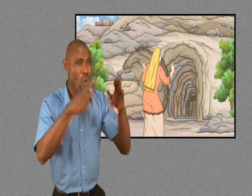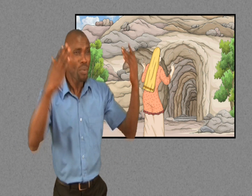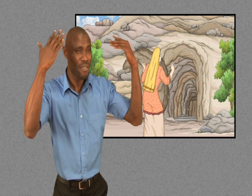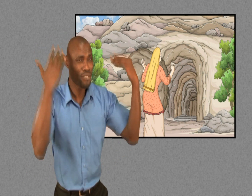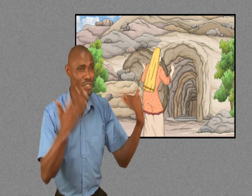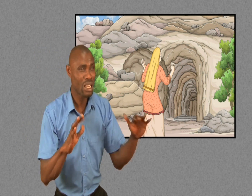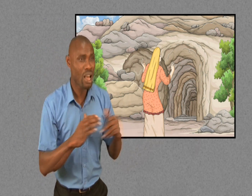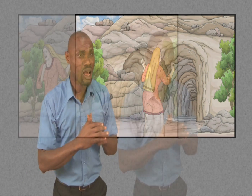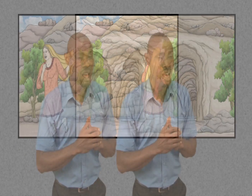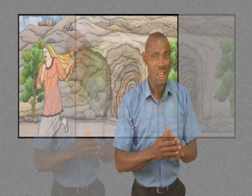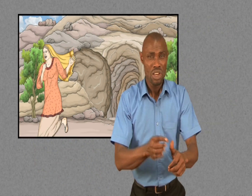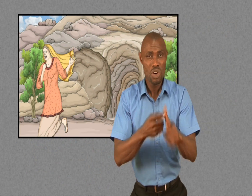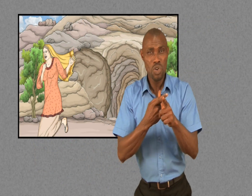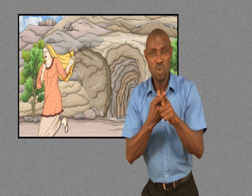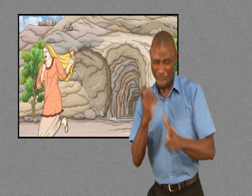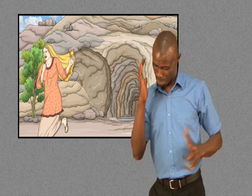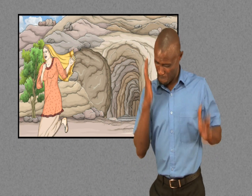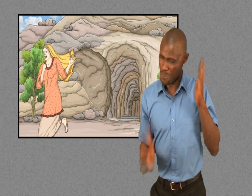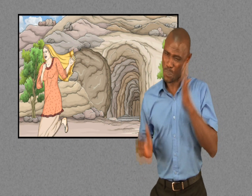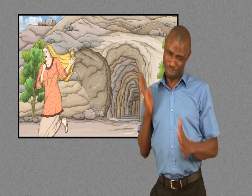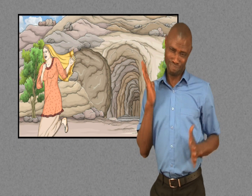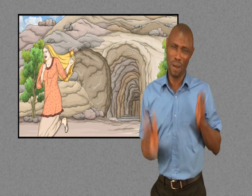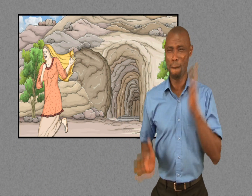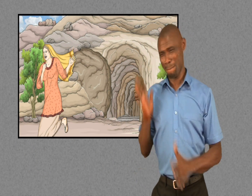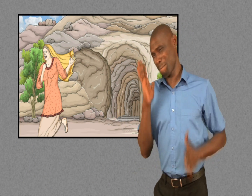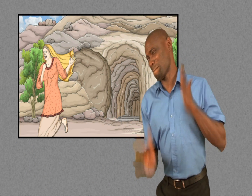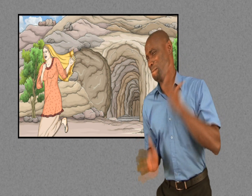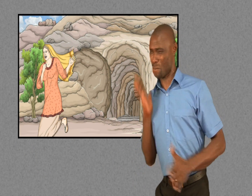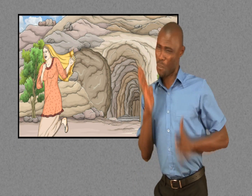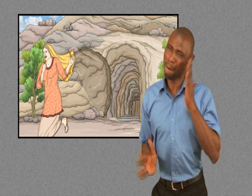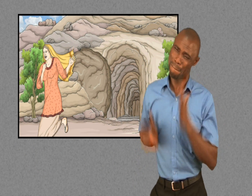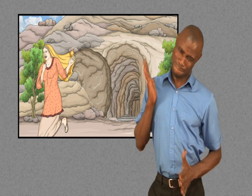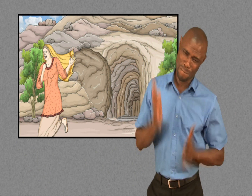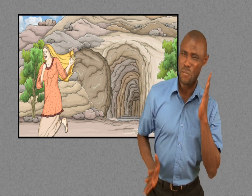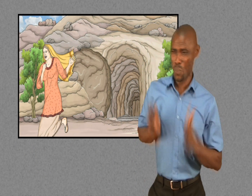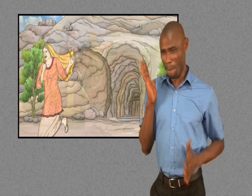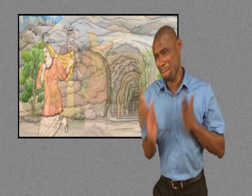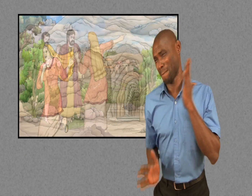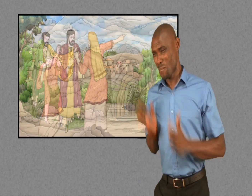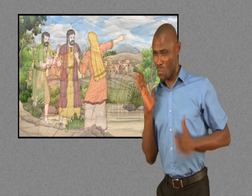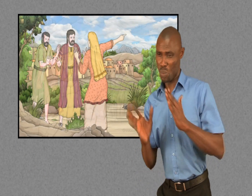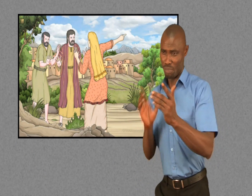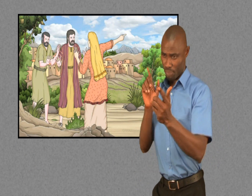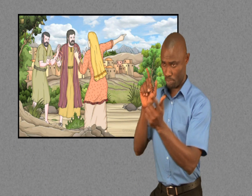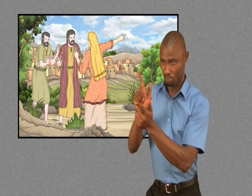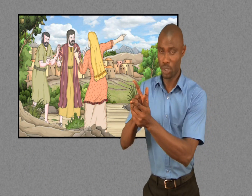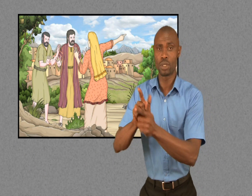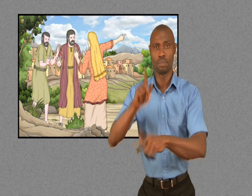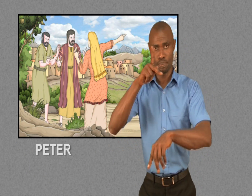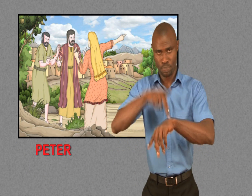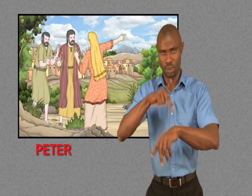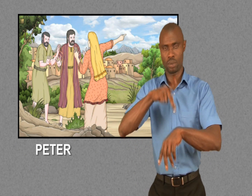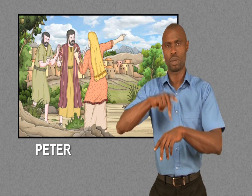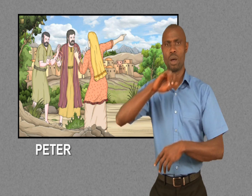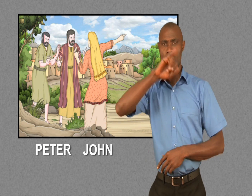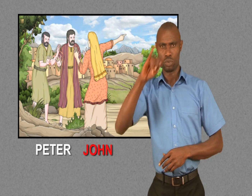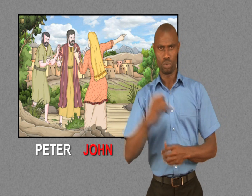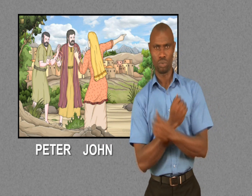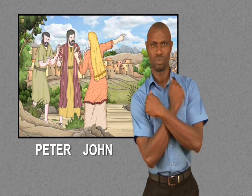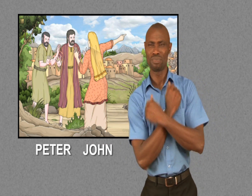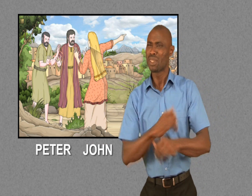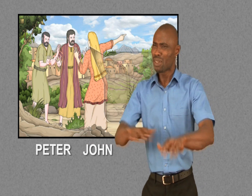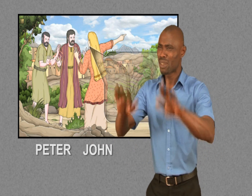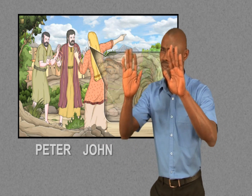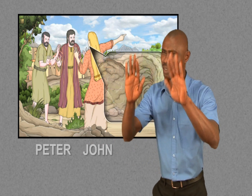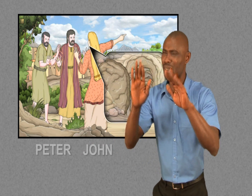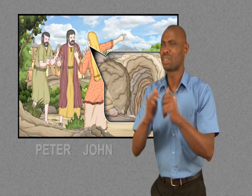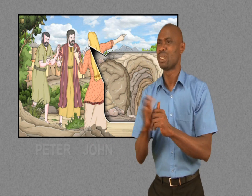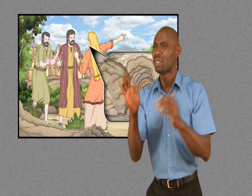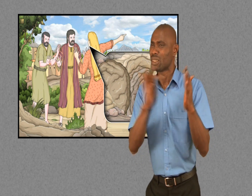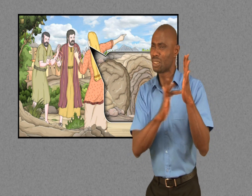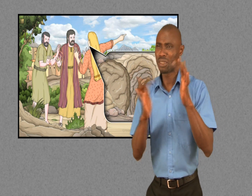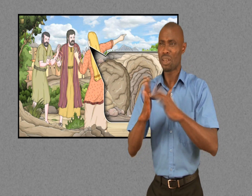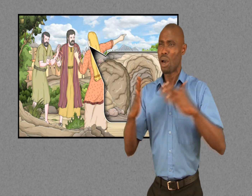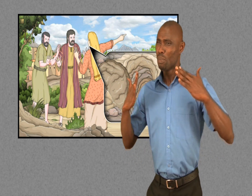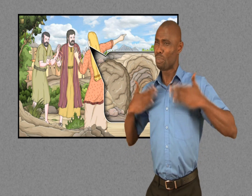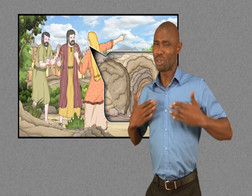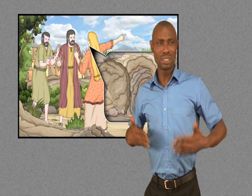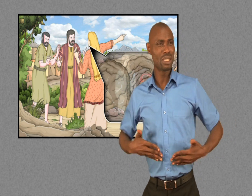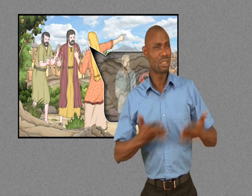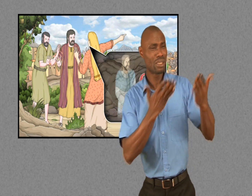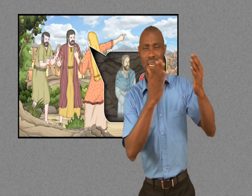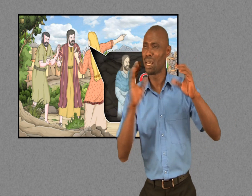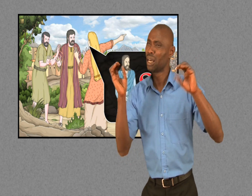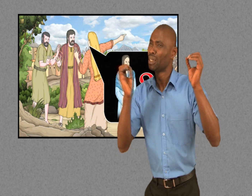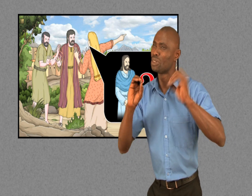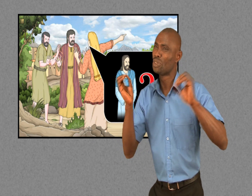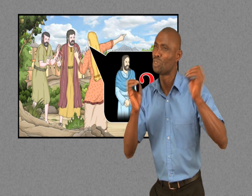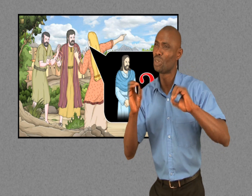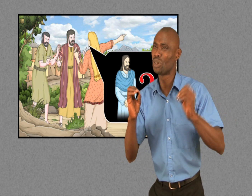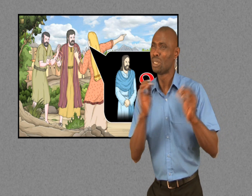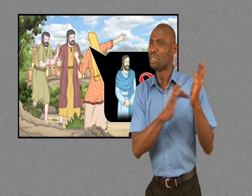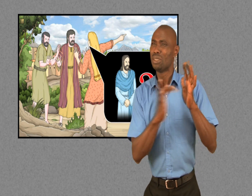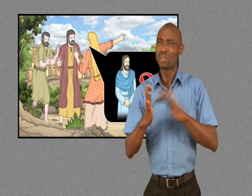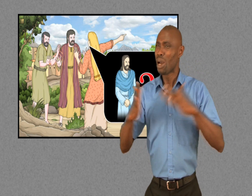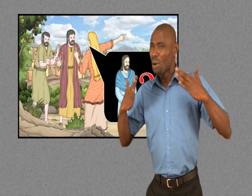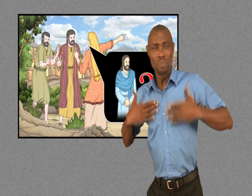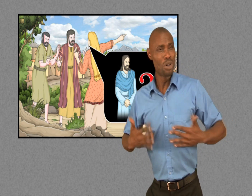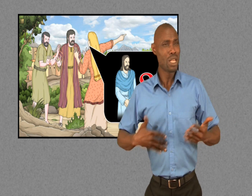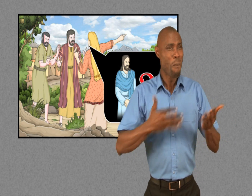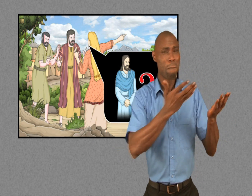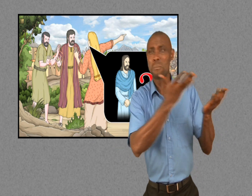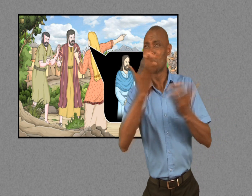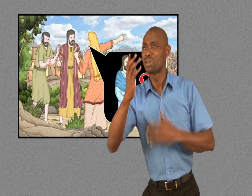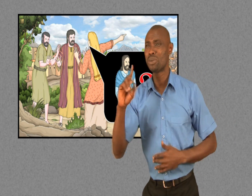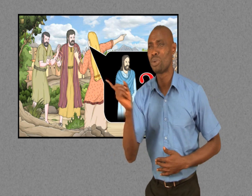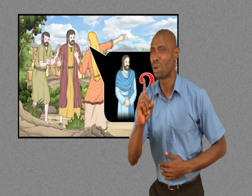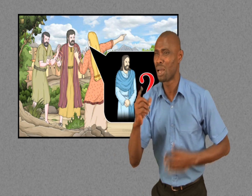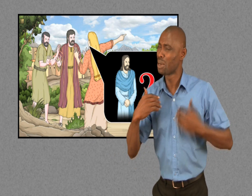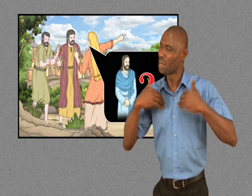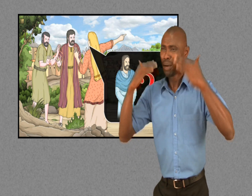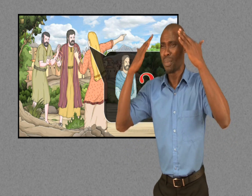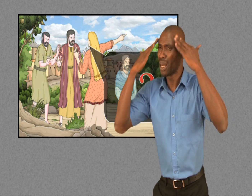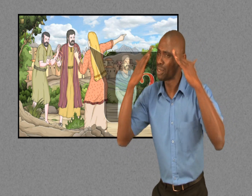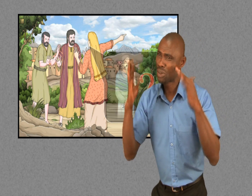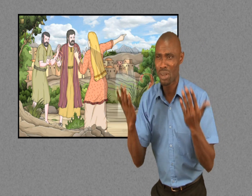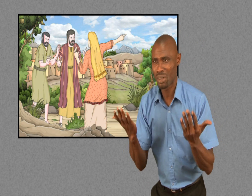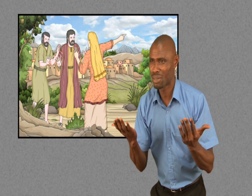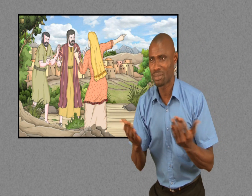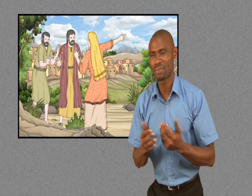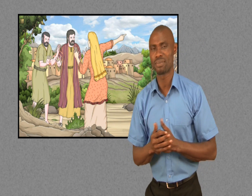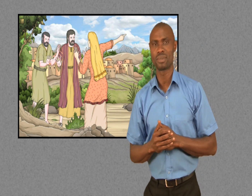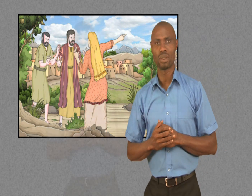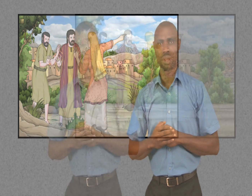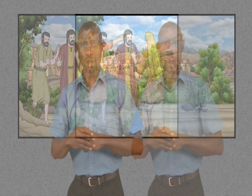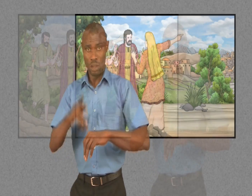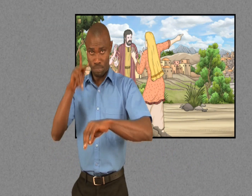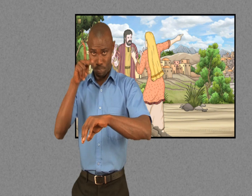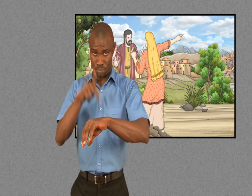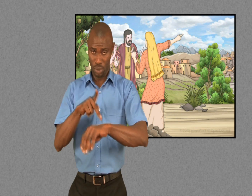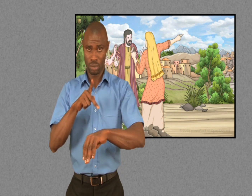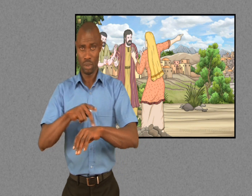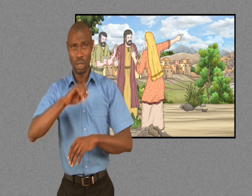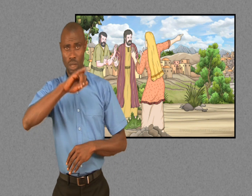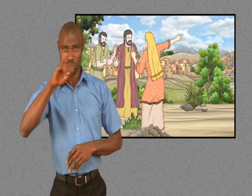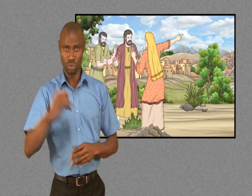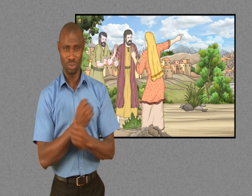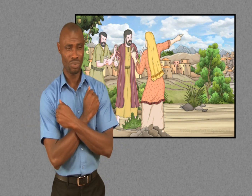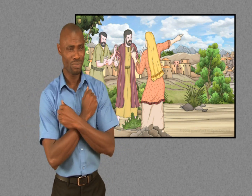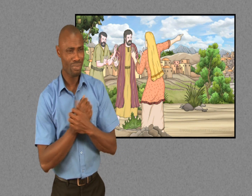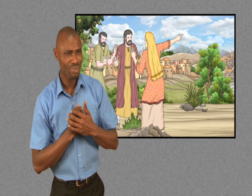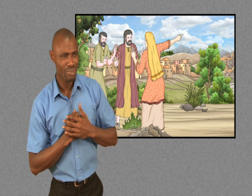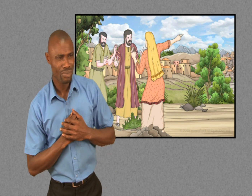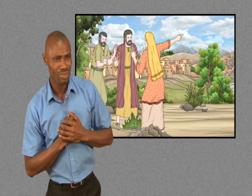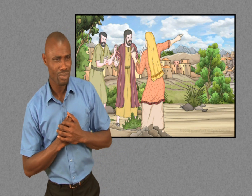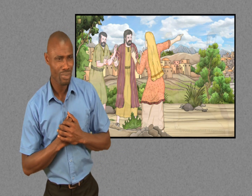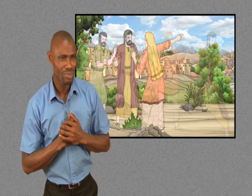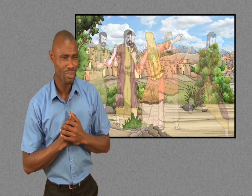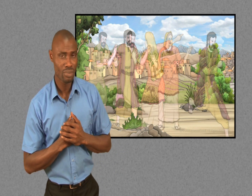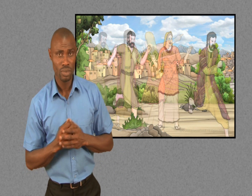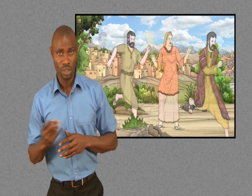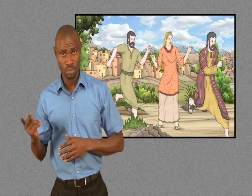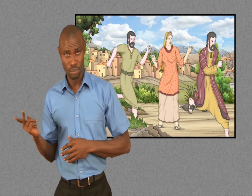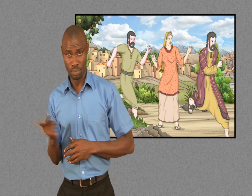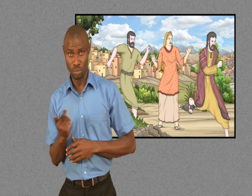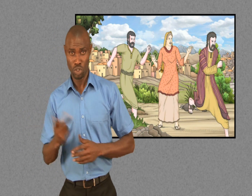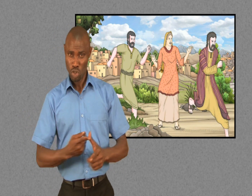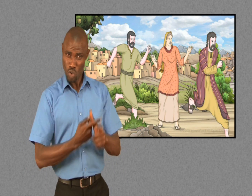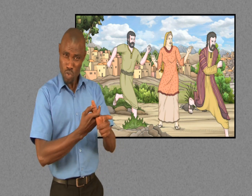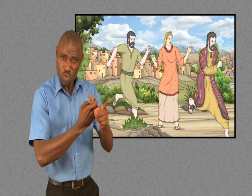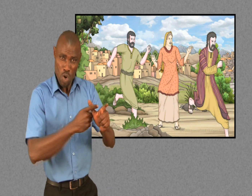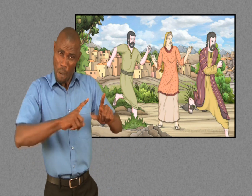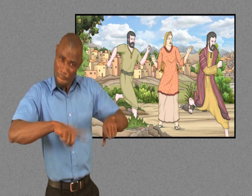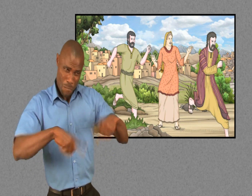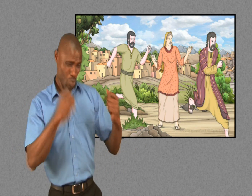So she came running to Simon Peter and the other disciple, the one whom Jesus loved. “They have taken the Lord out of the tomb,” she said, “and we do not know where they have put Him!”